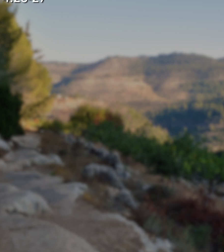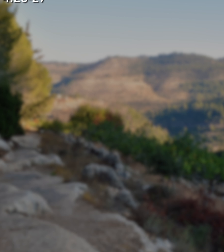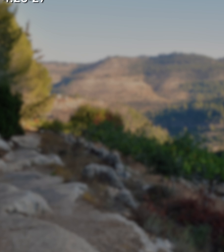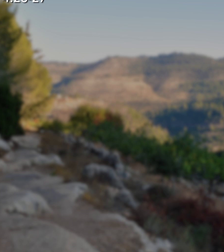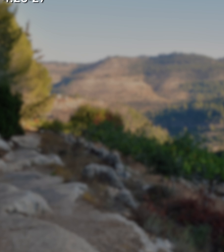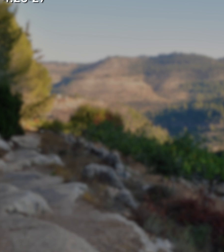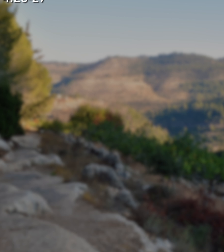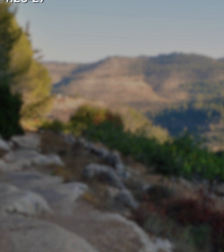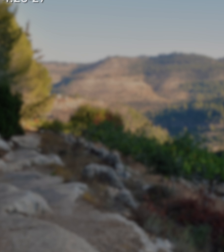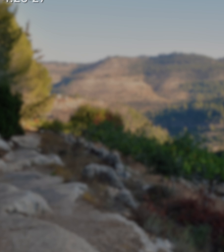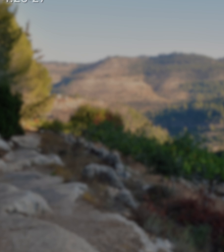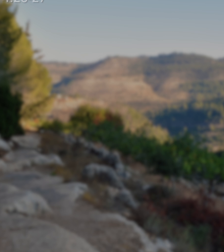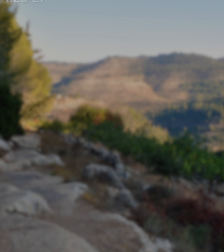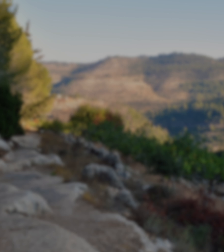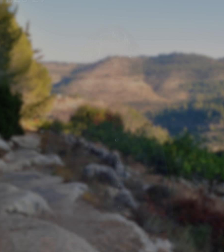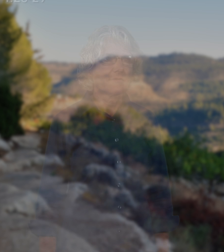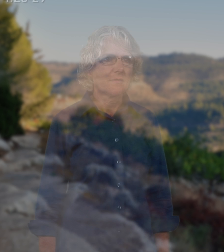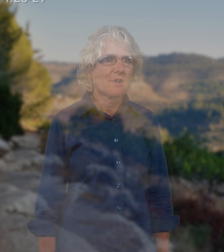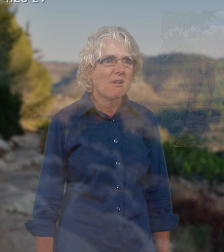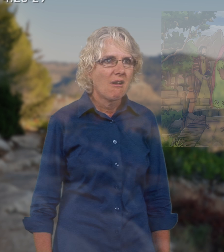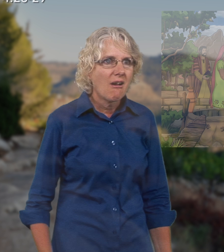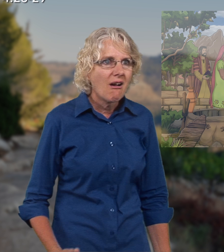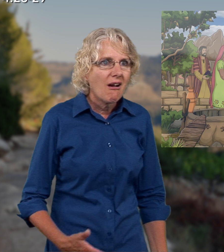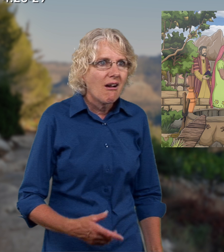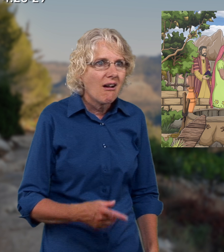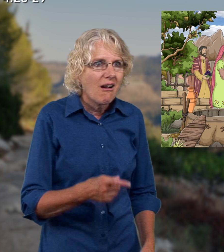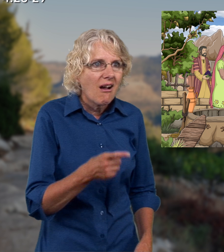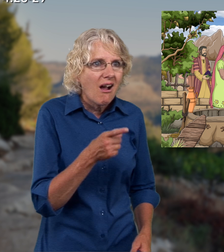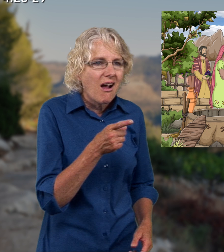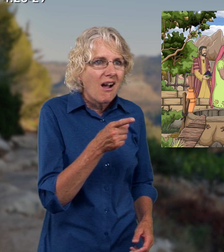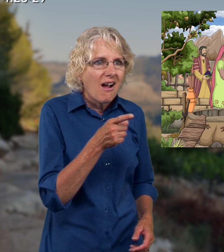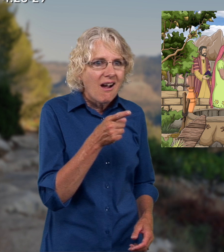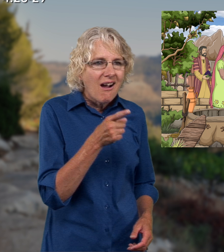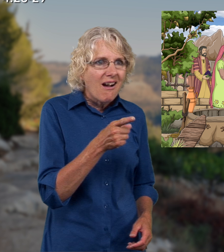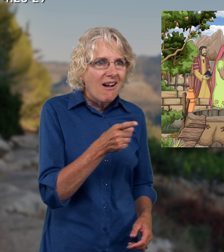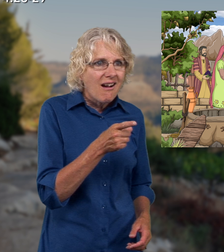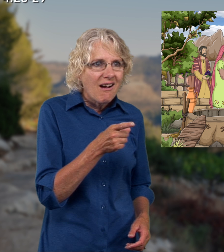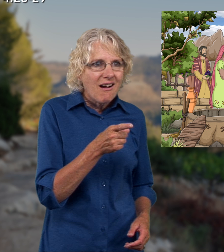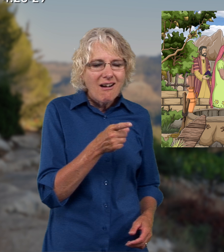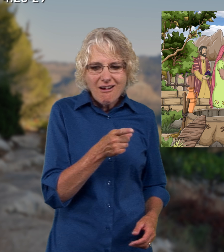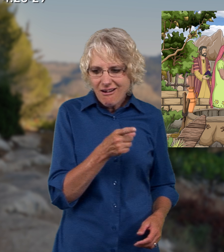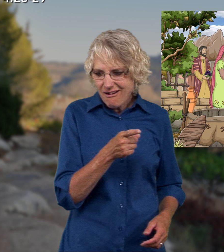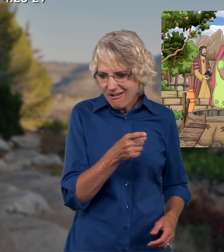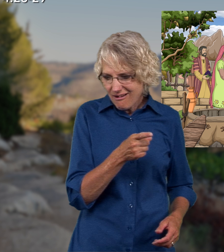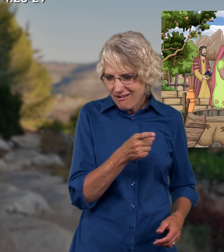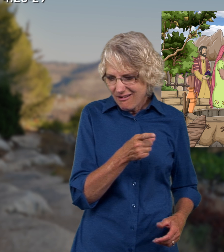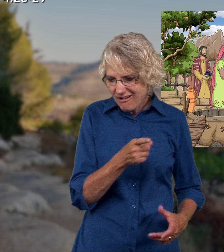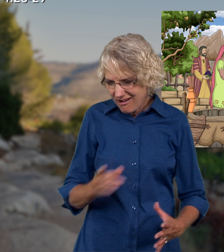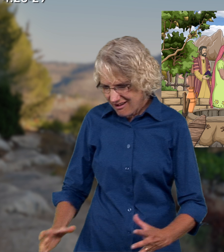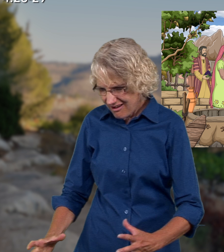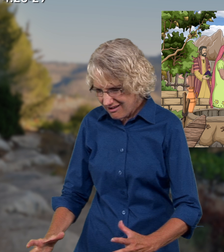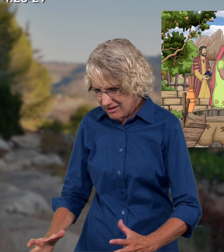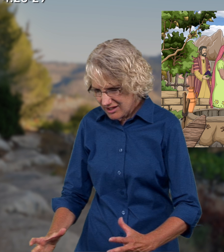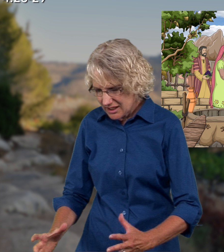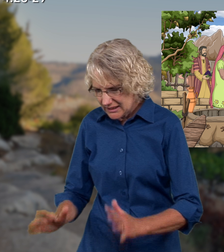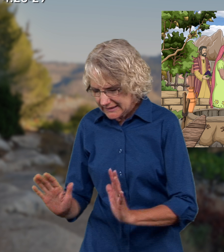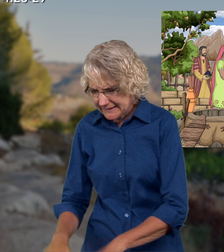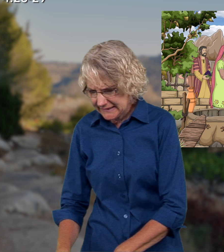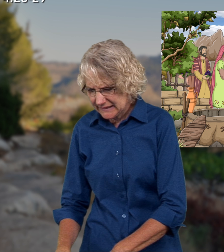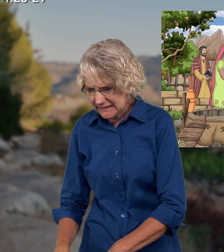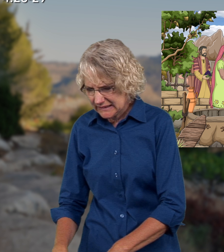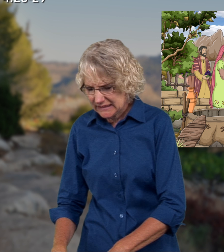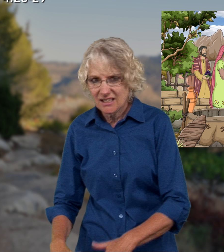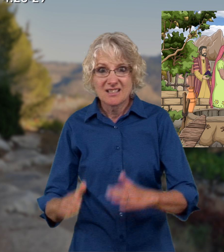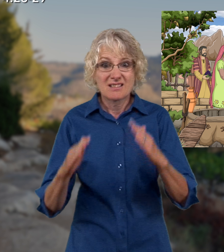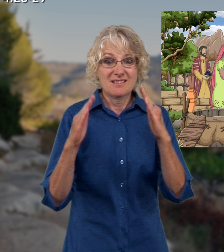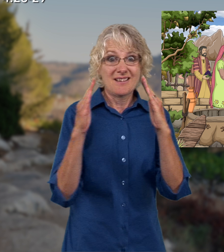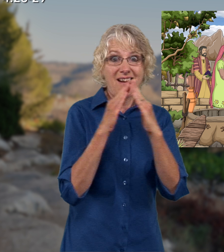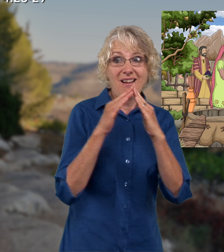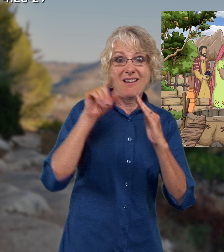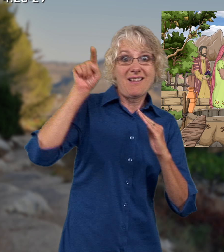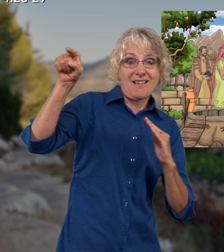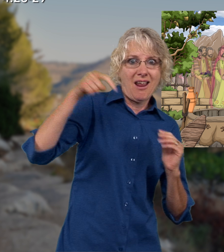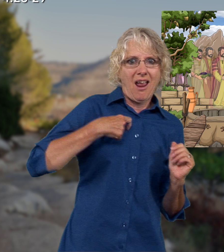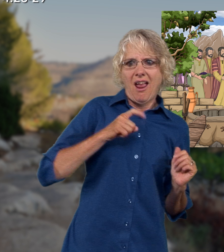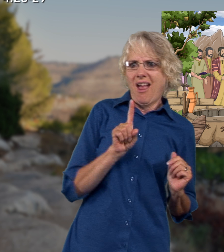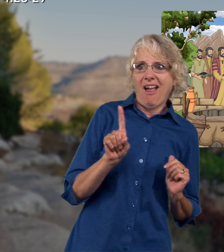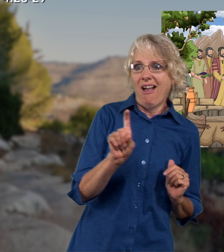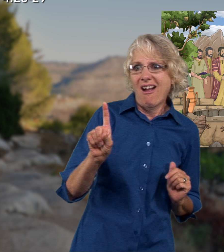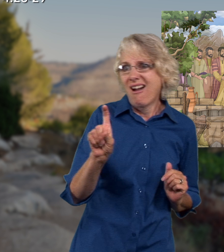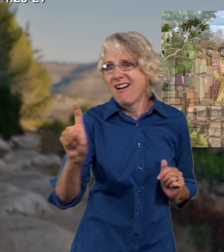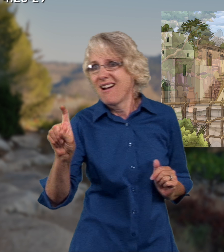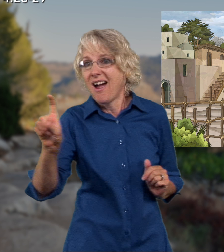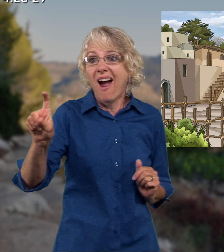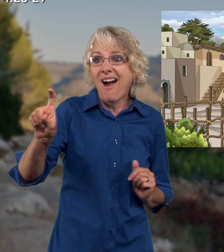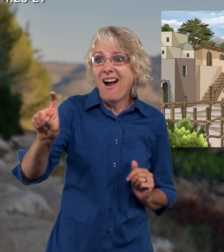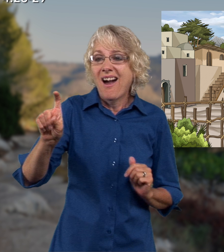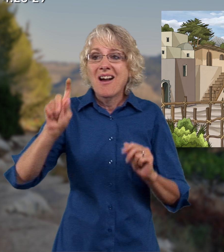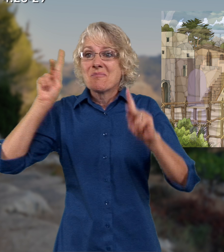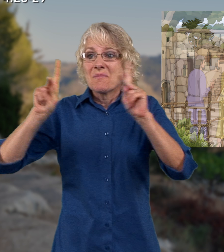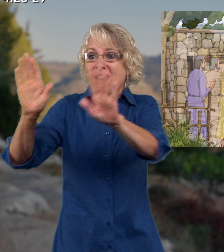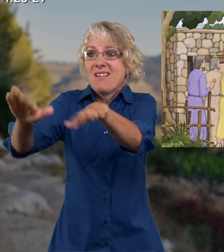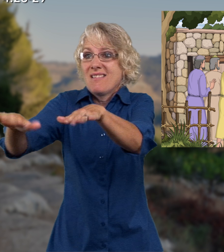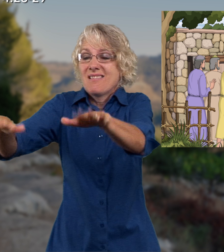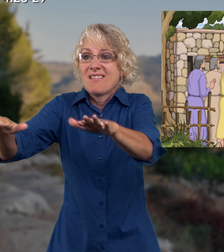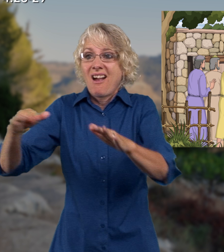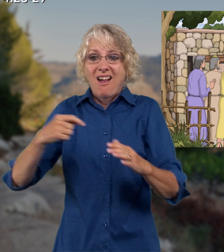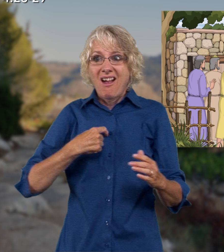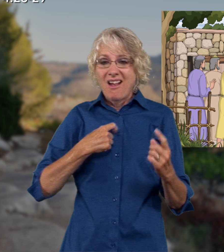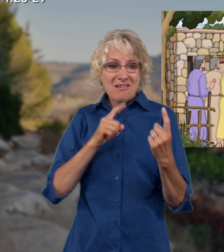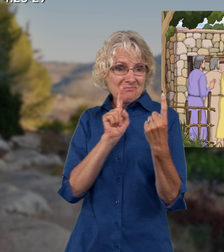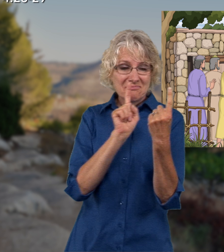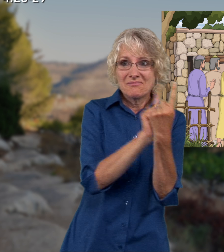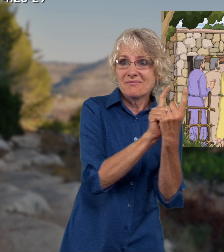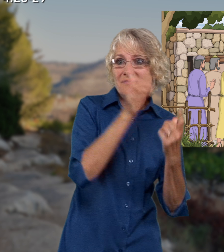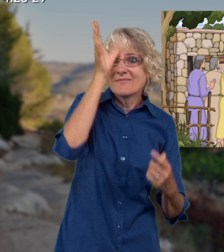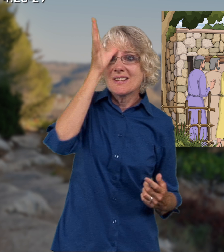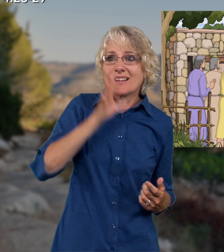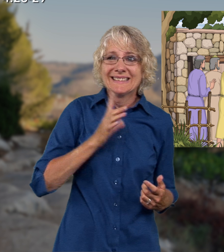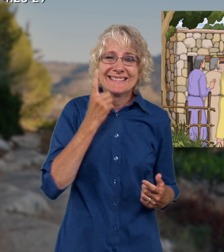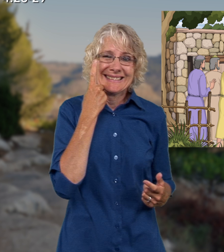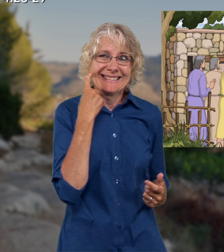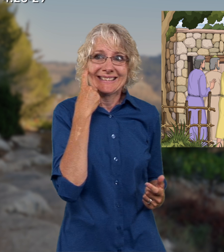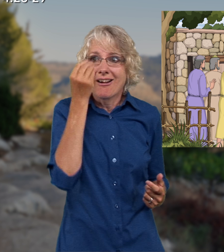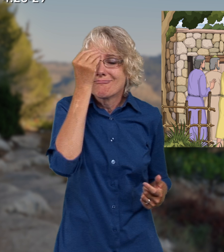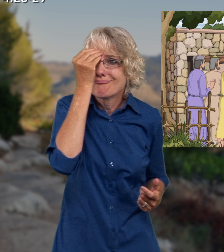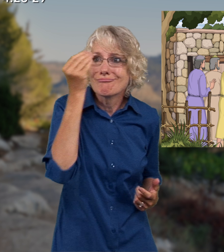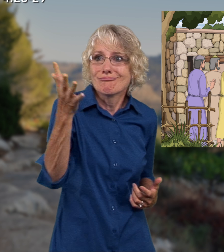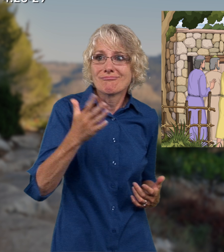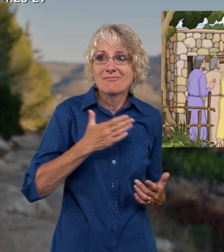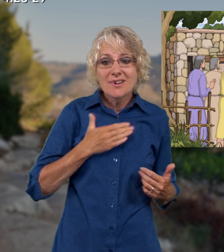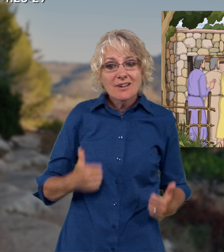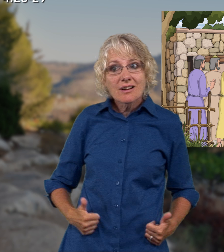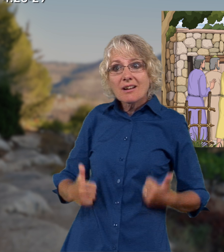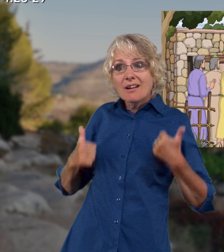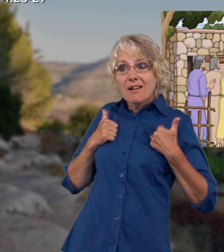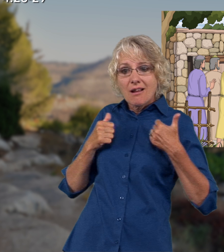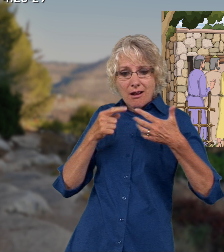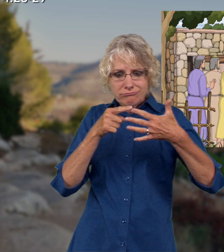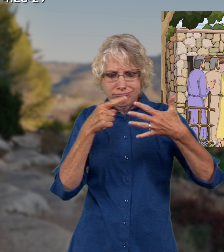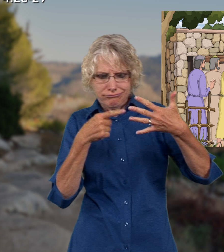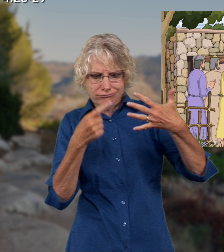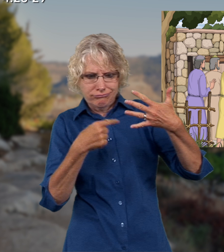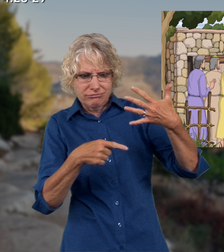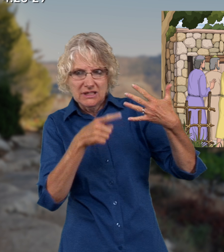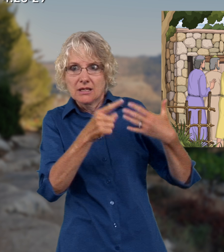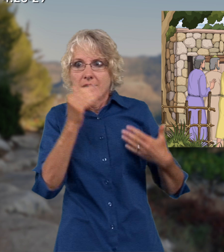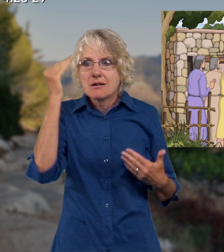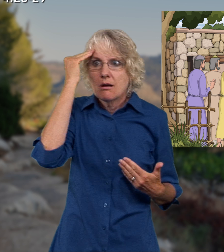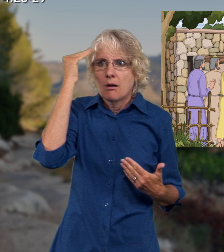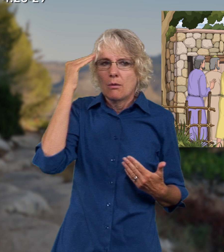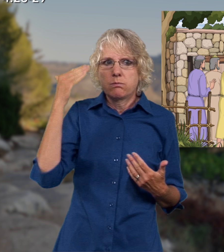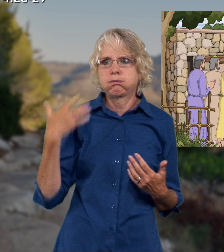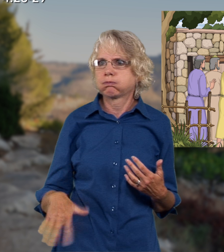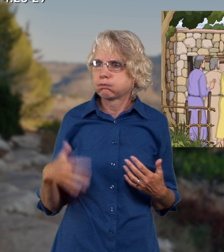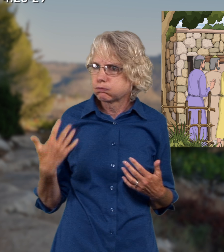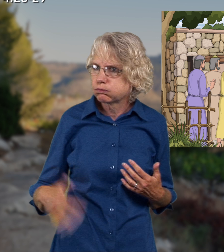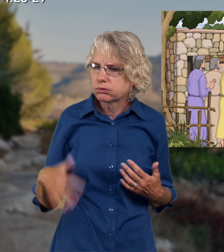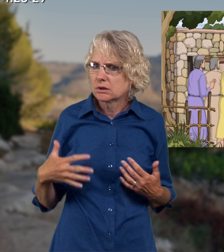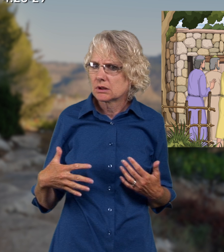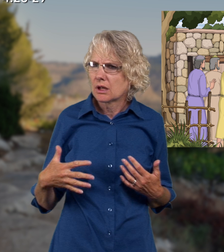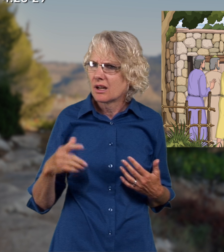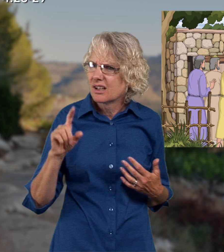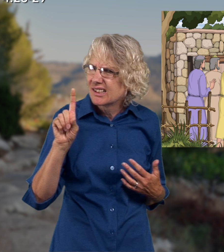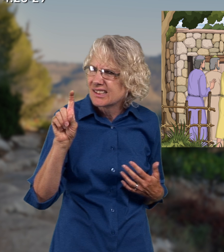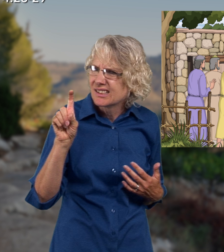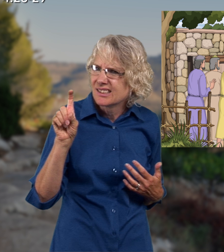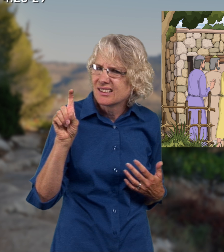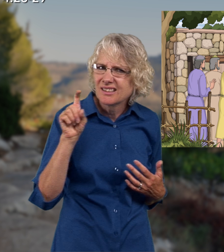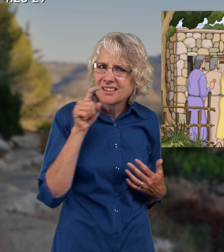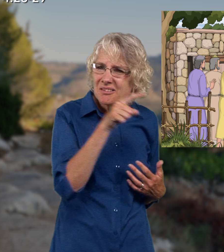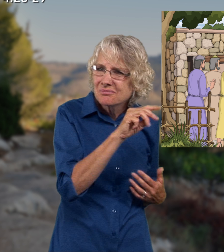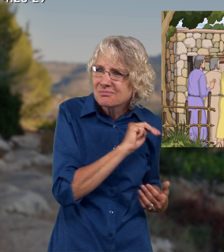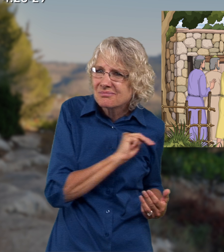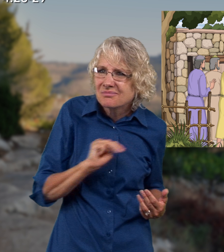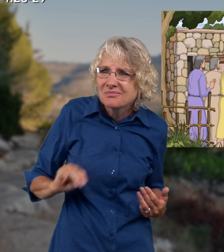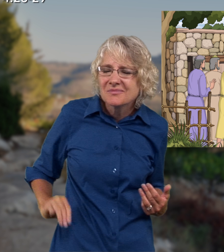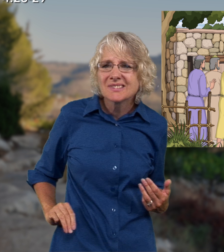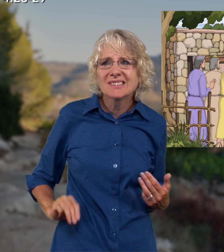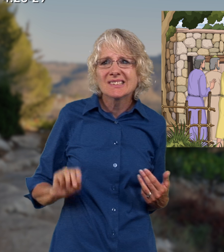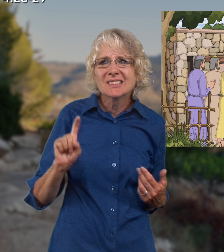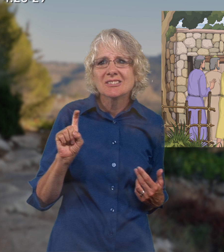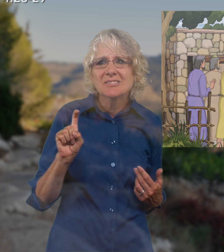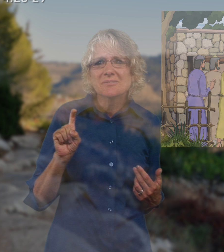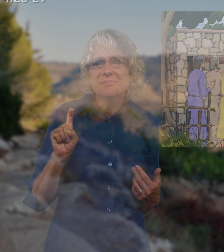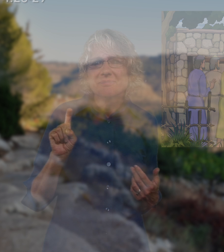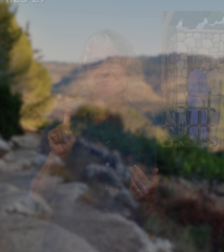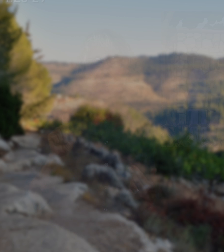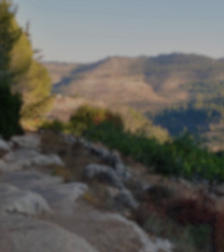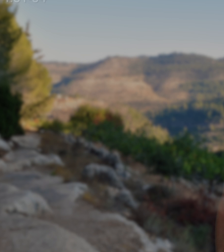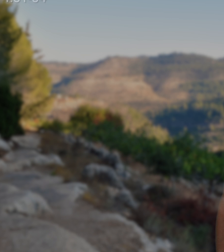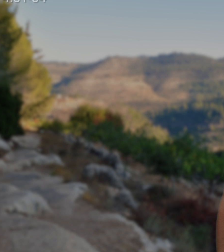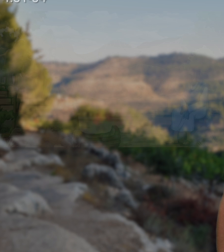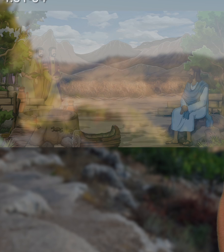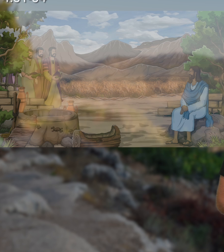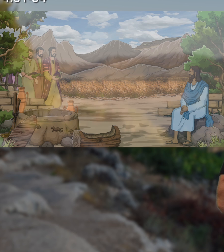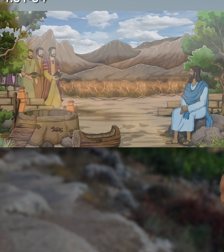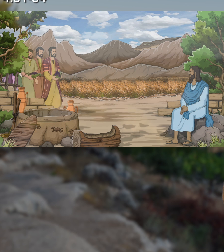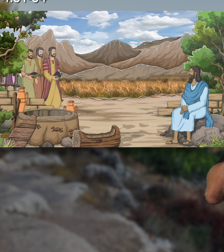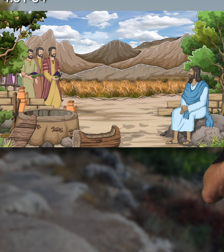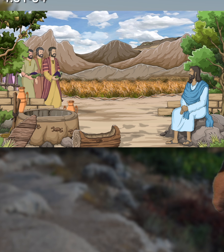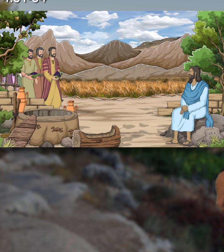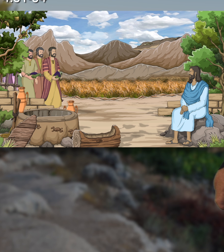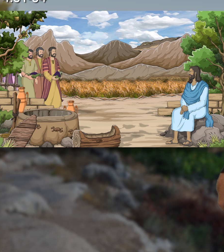Then the woman left her water jar, went back into the town, and said to the people, “Come, see a man who told me everything I ever did. Could this be the Christ?”